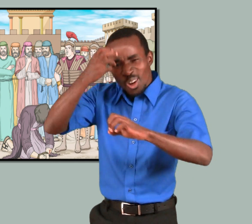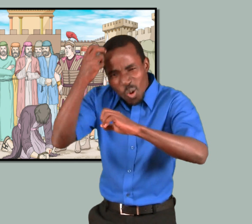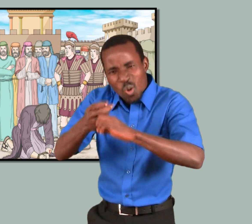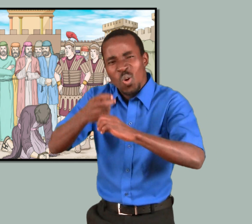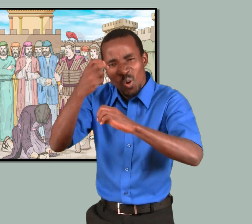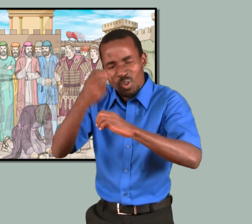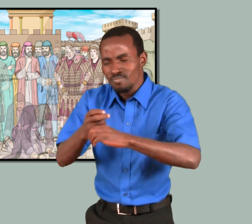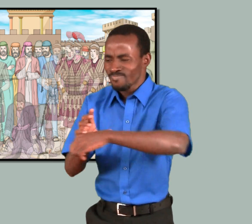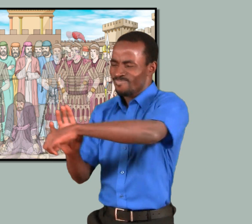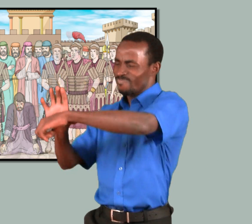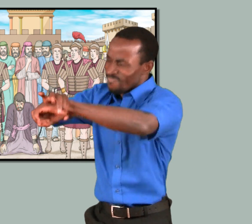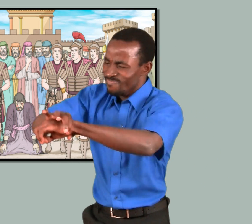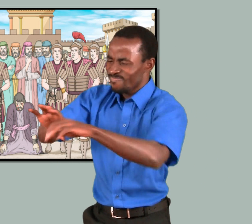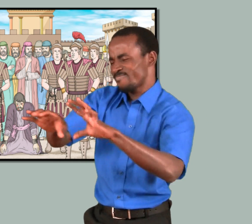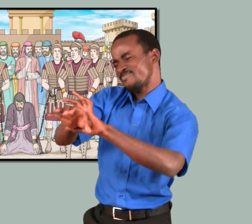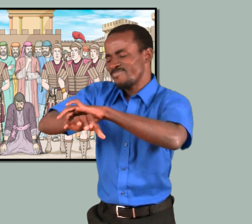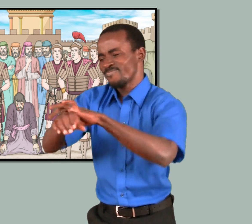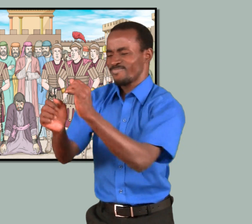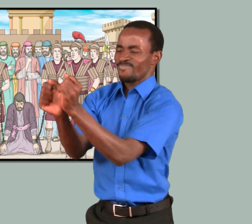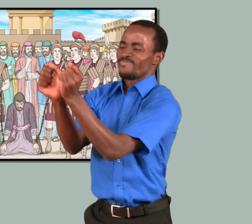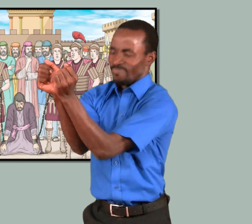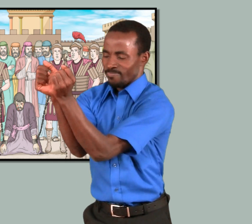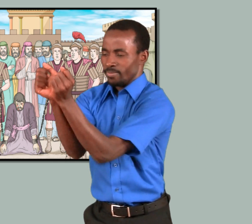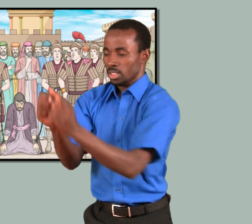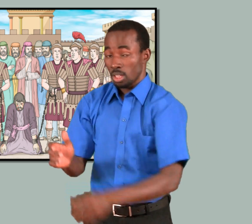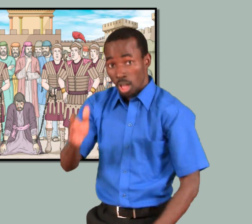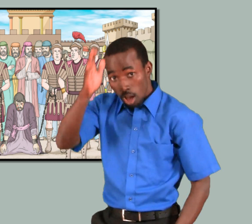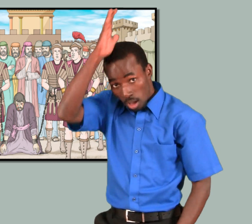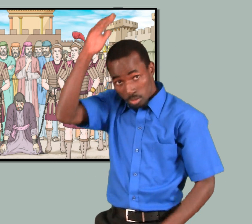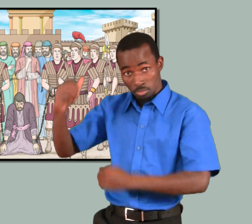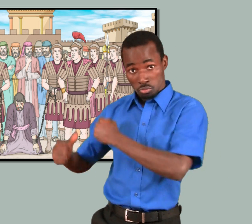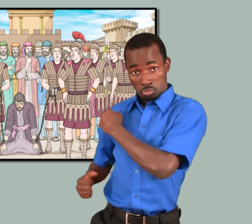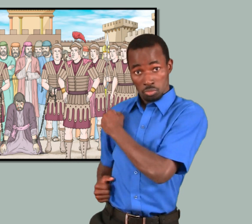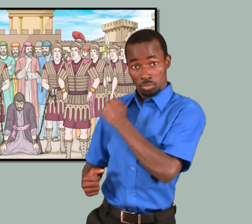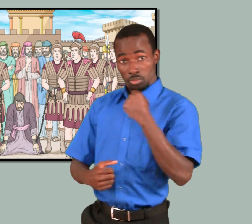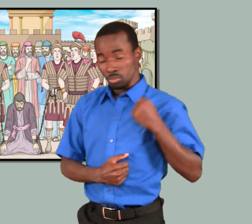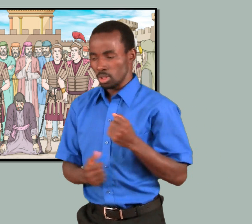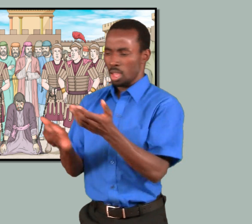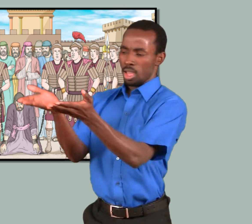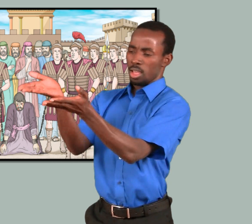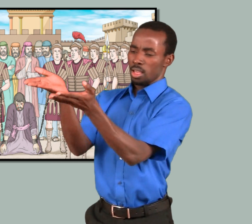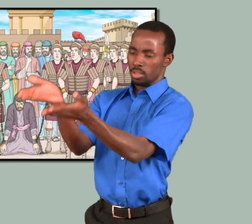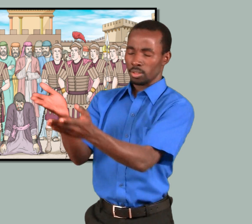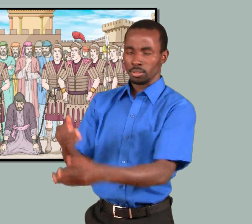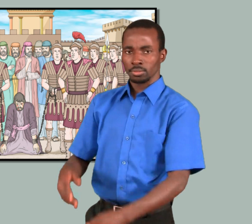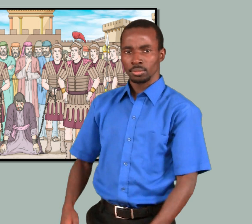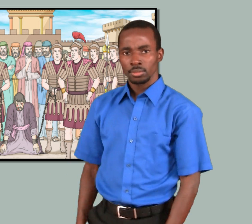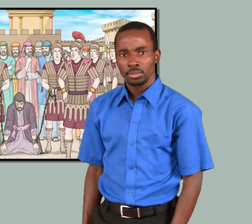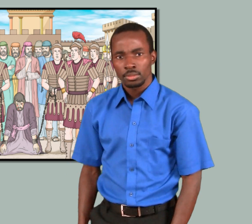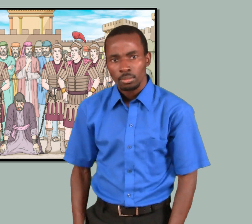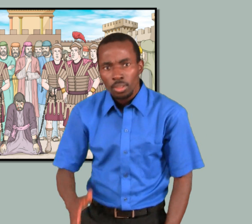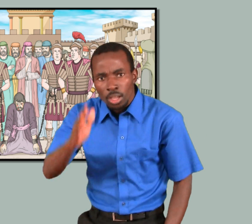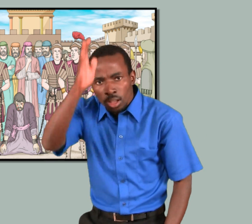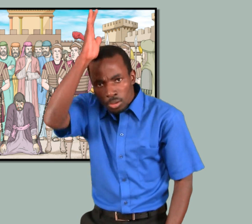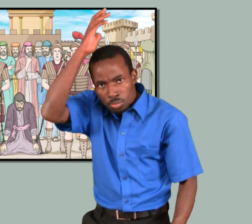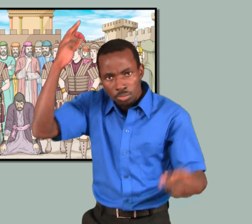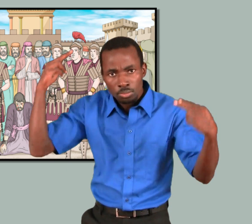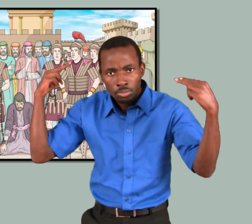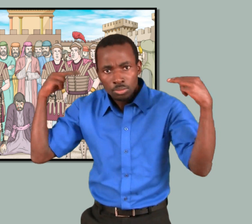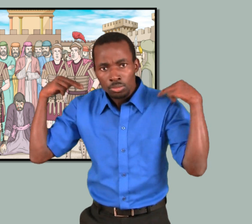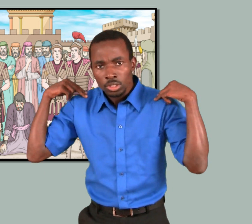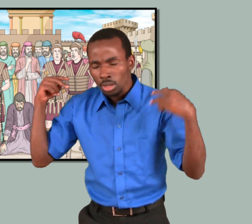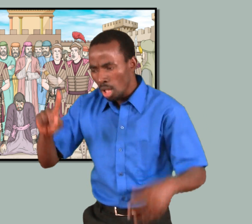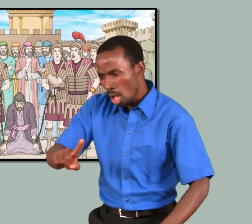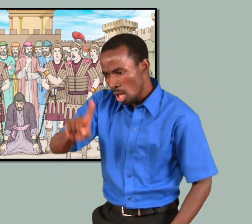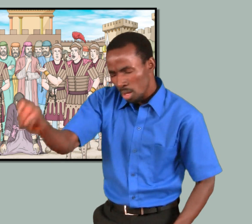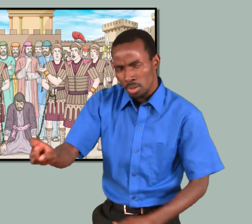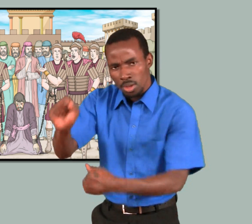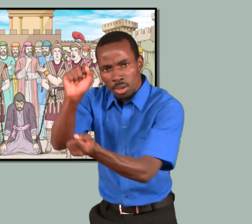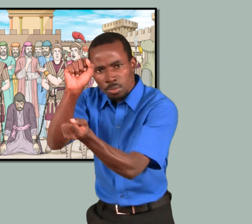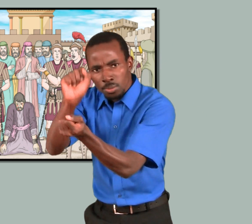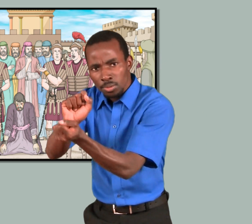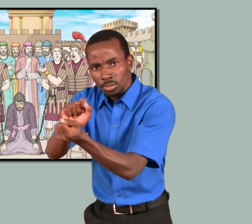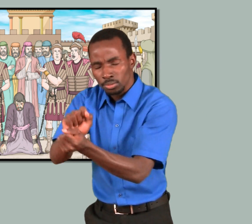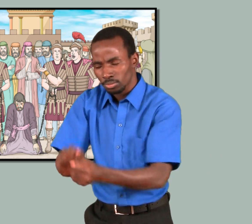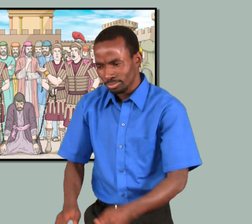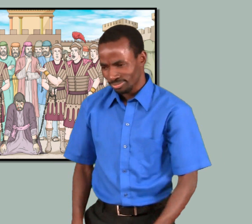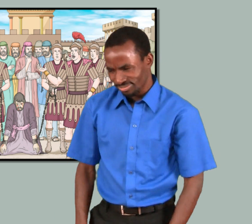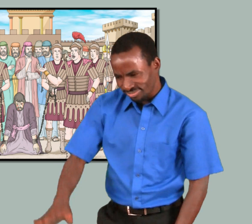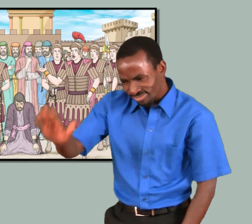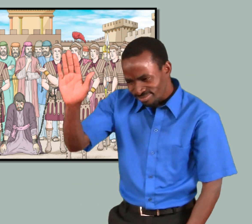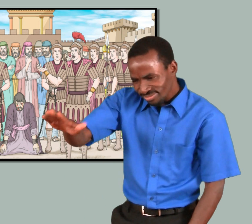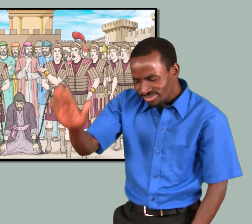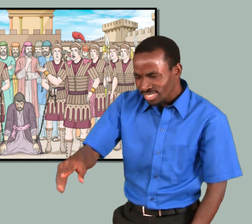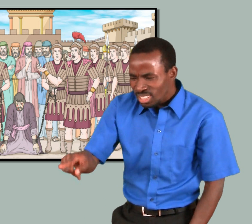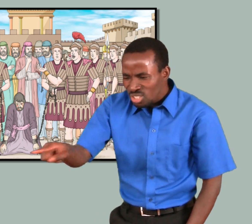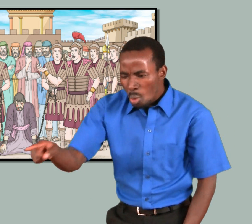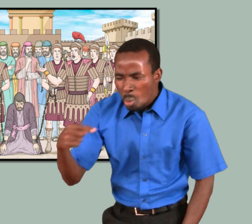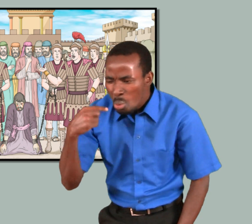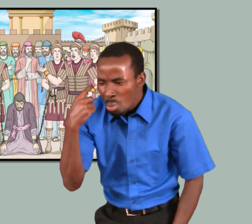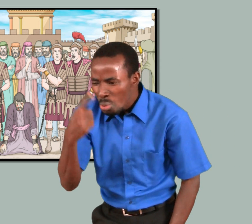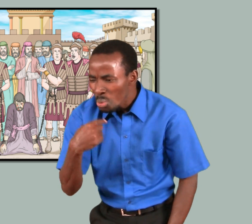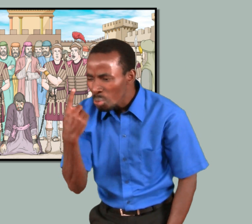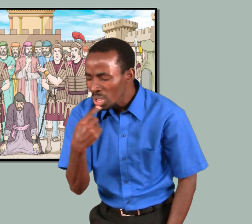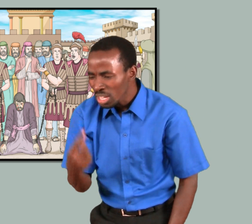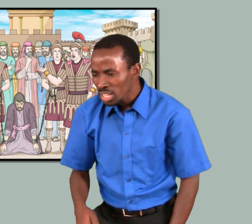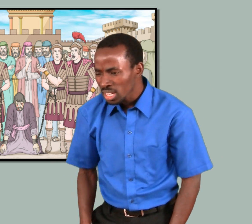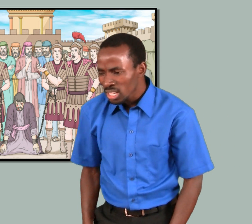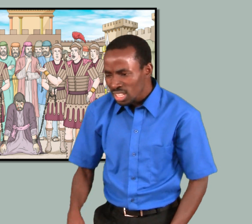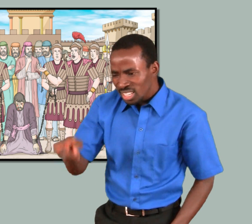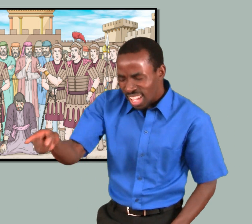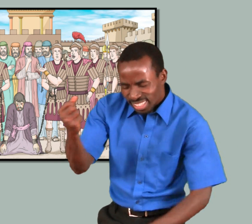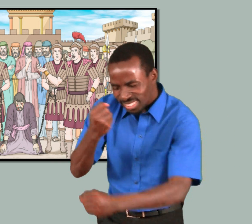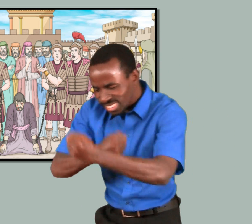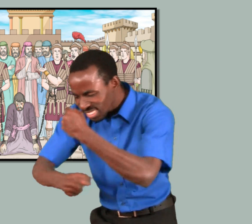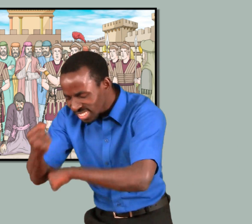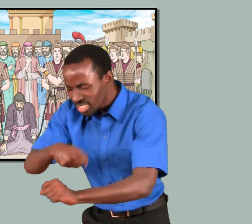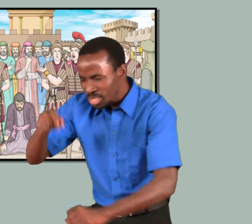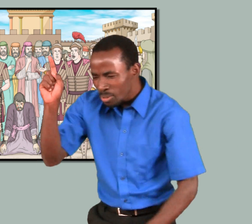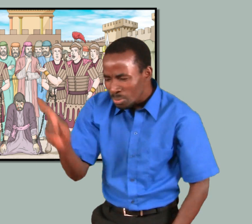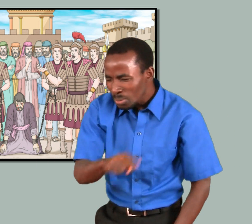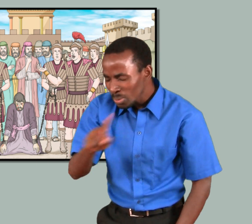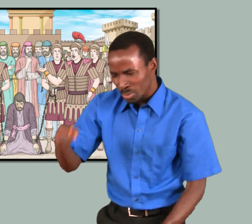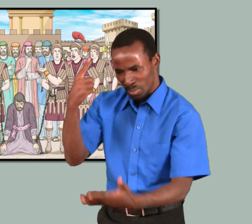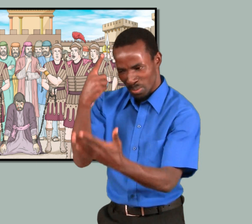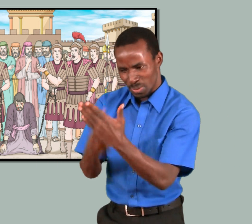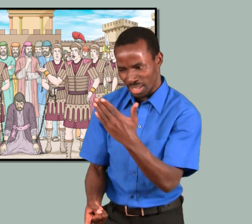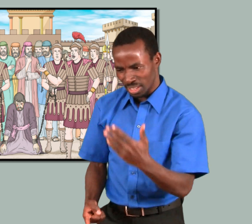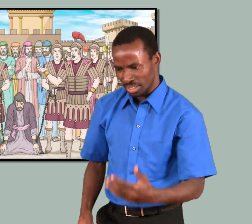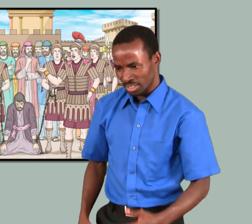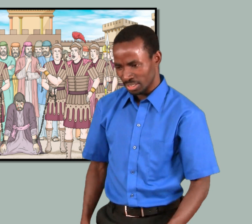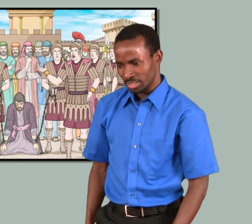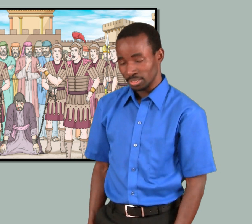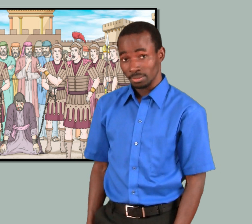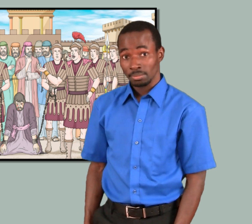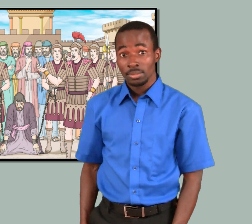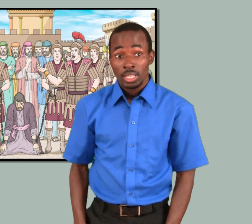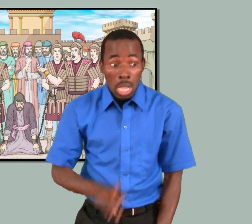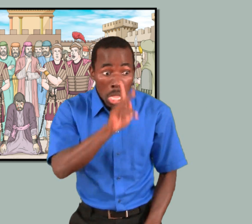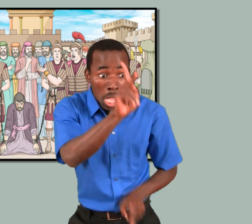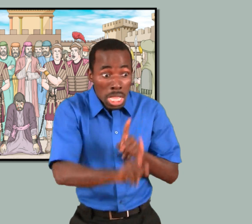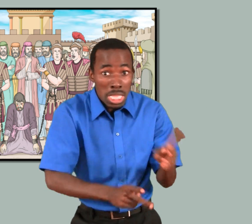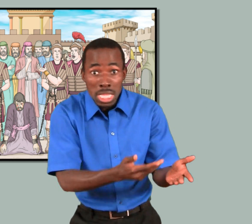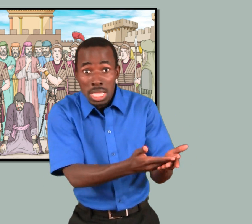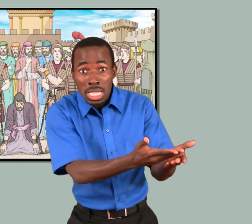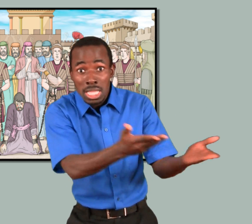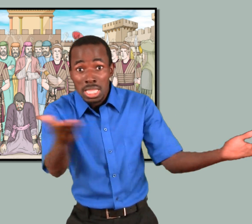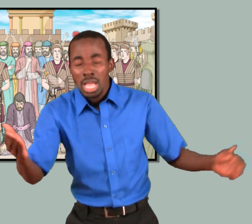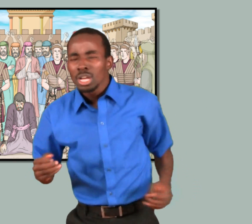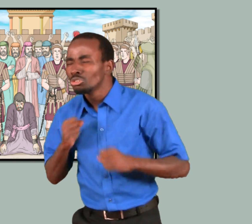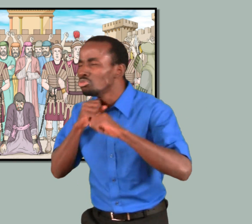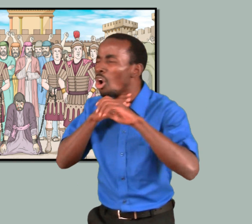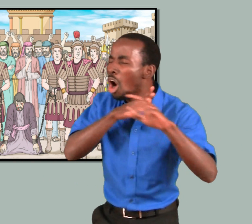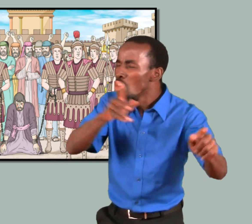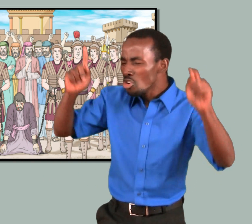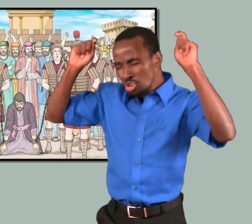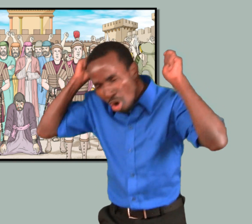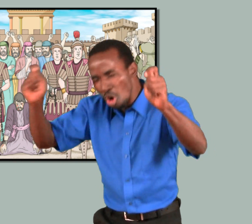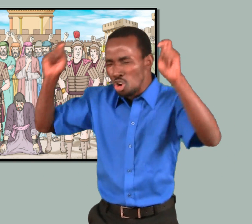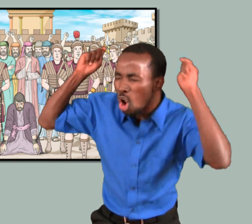The commander came up and arrested Paul, ordering that he be bound with two chains. Then he asked who he was and what he had done.